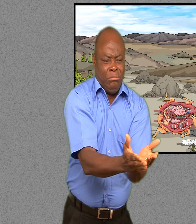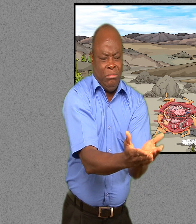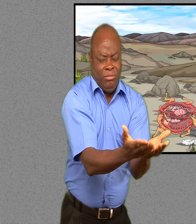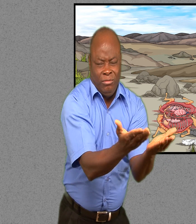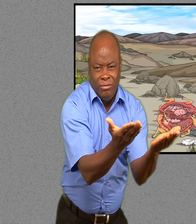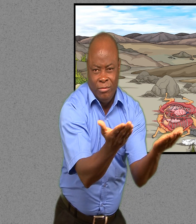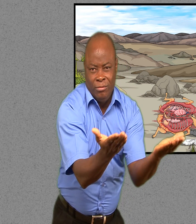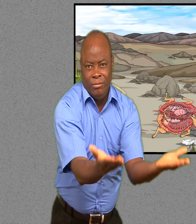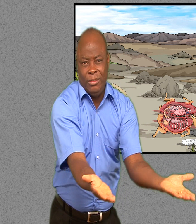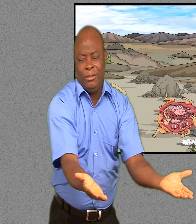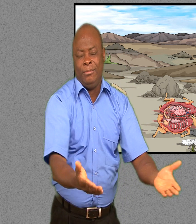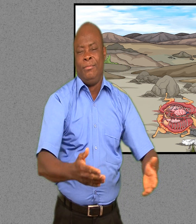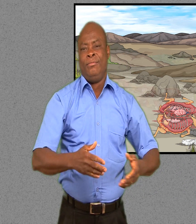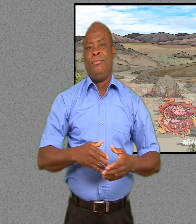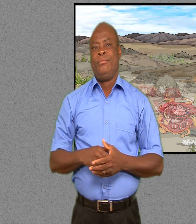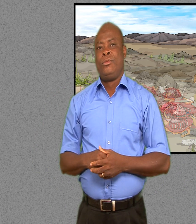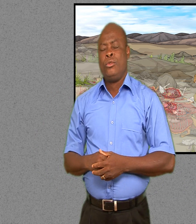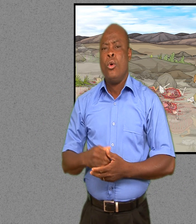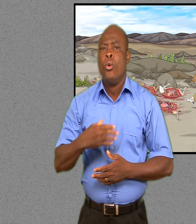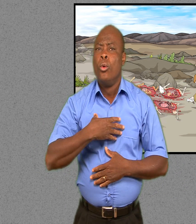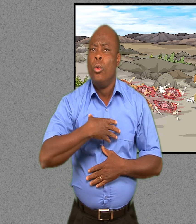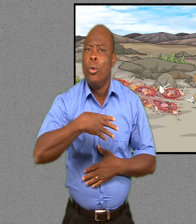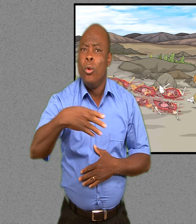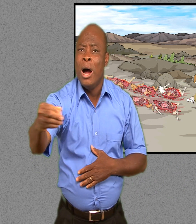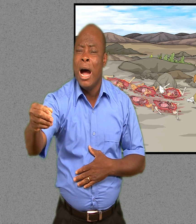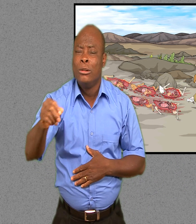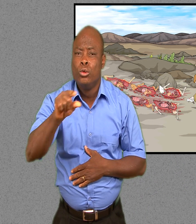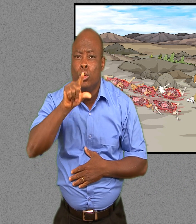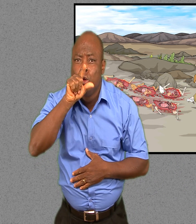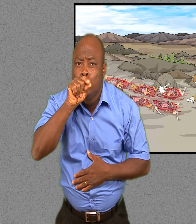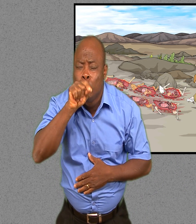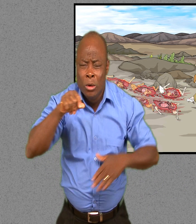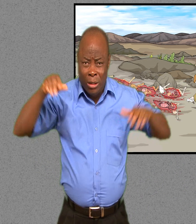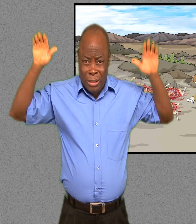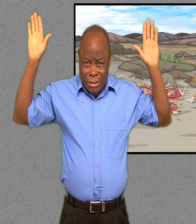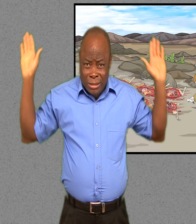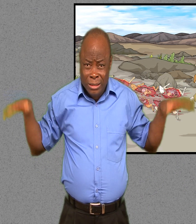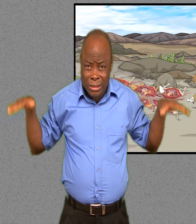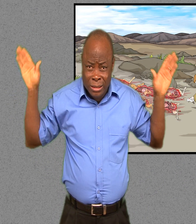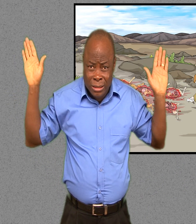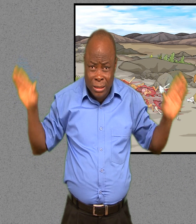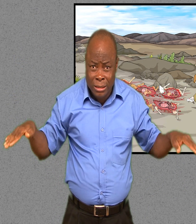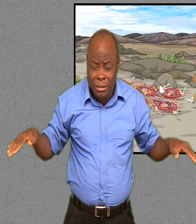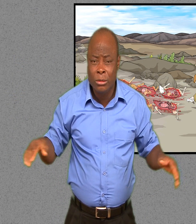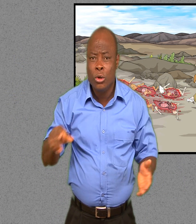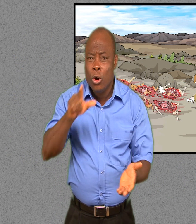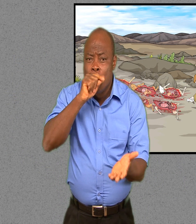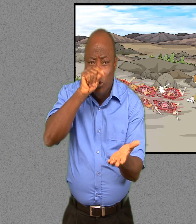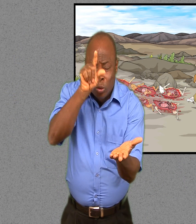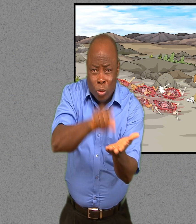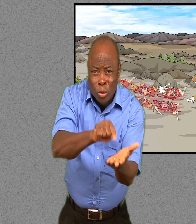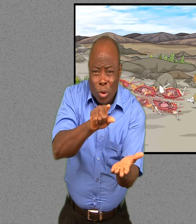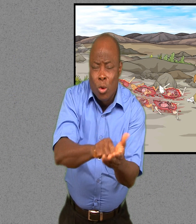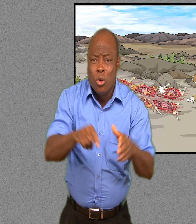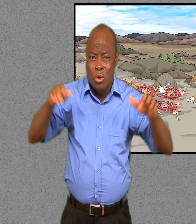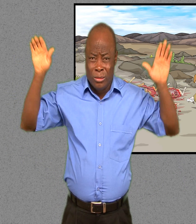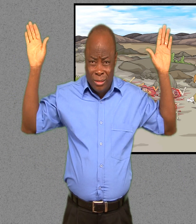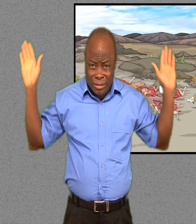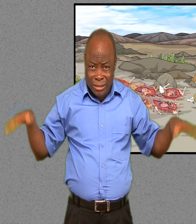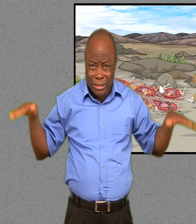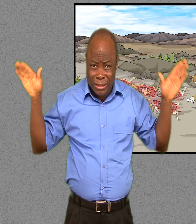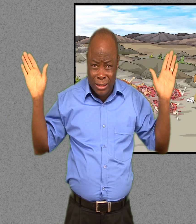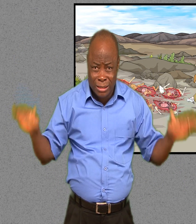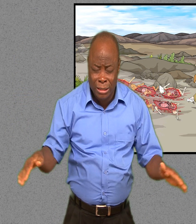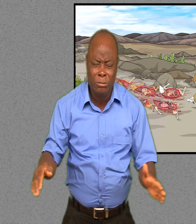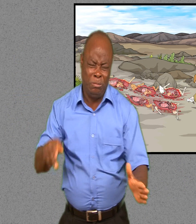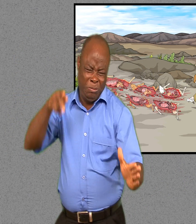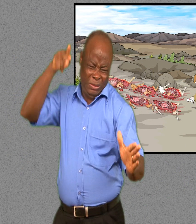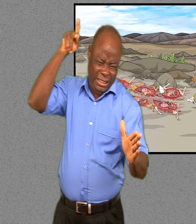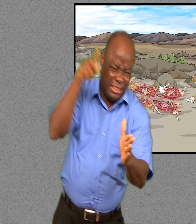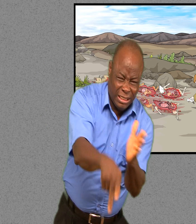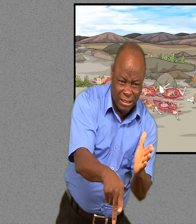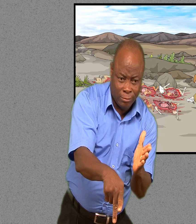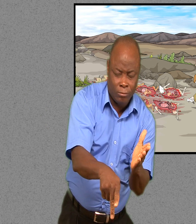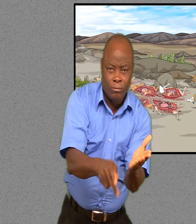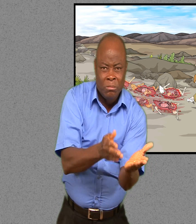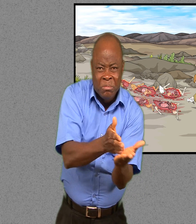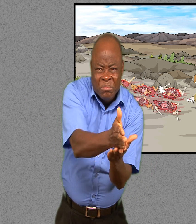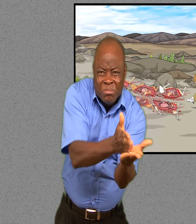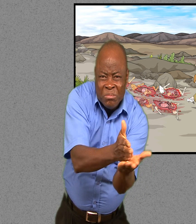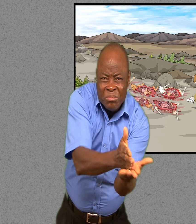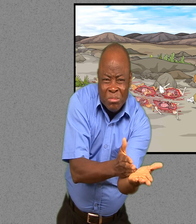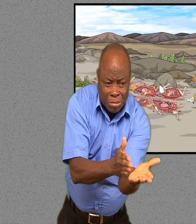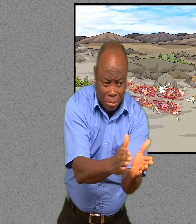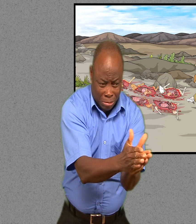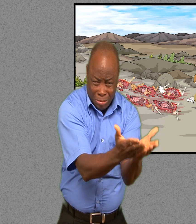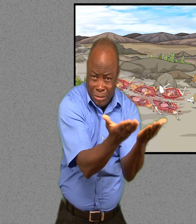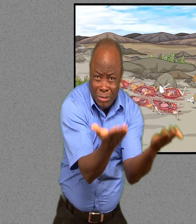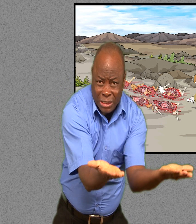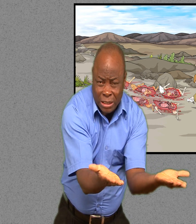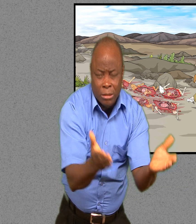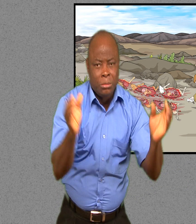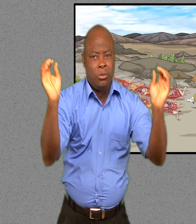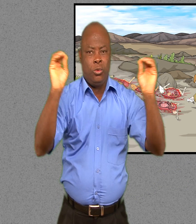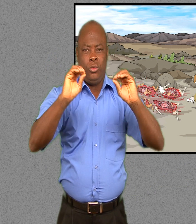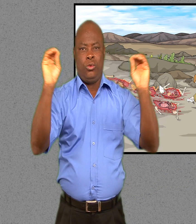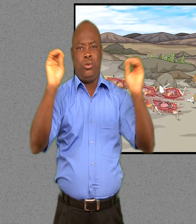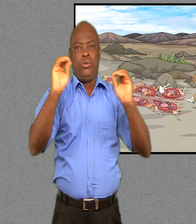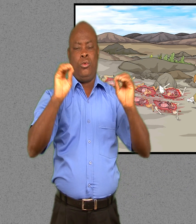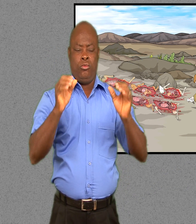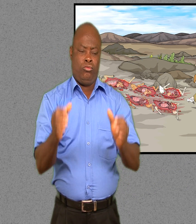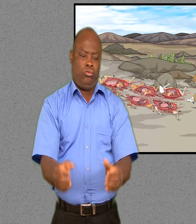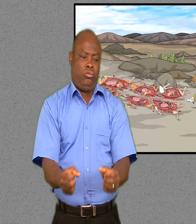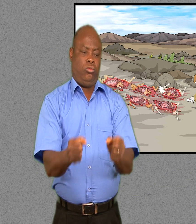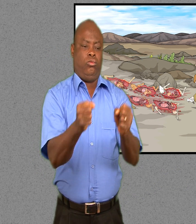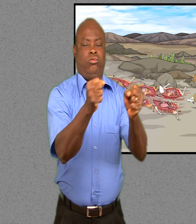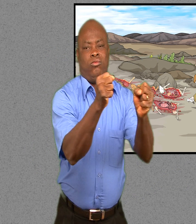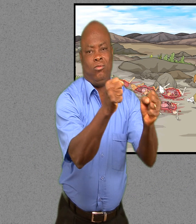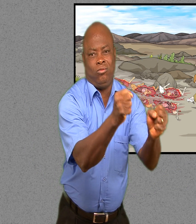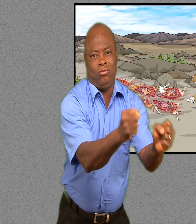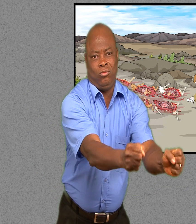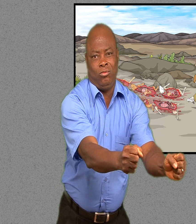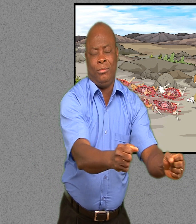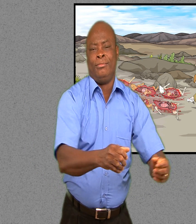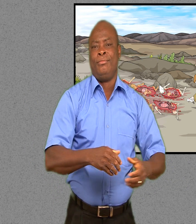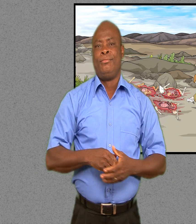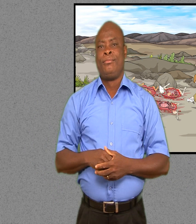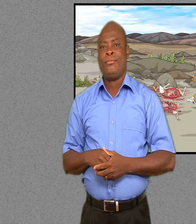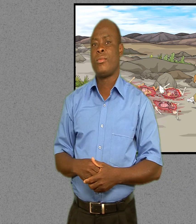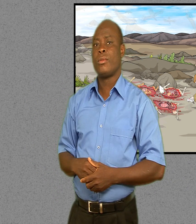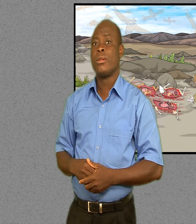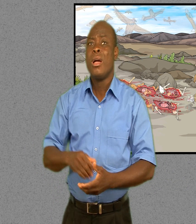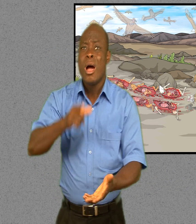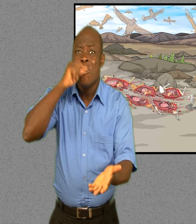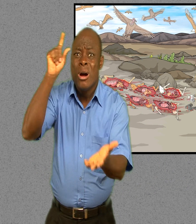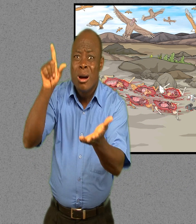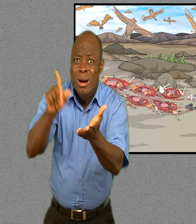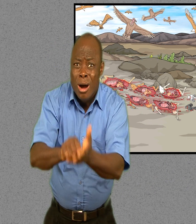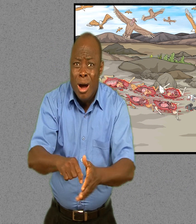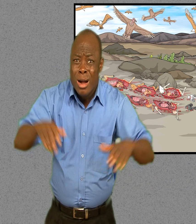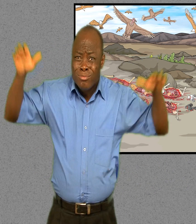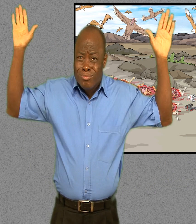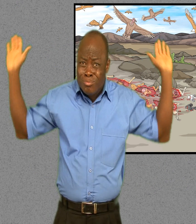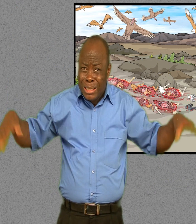The birds, however, he did not cut in half.